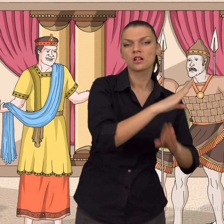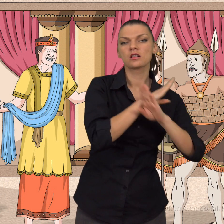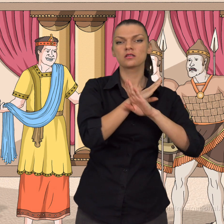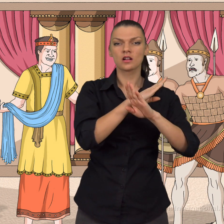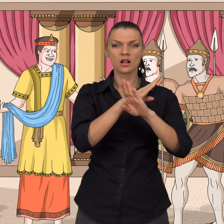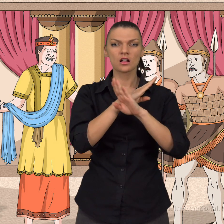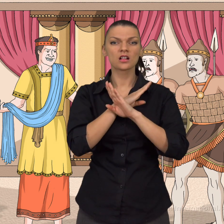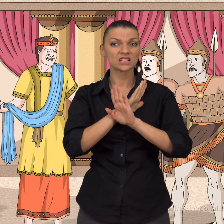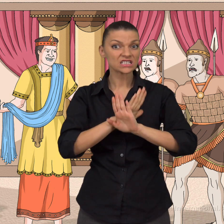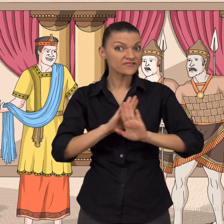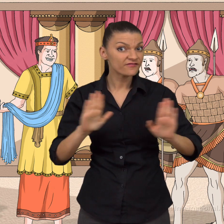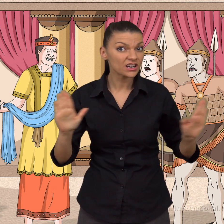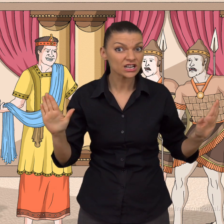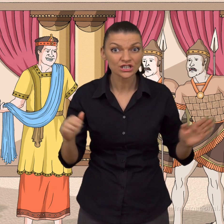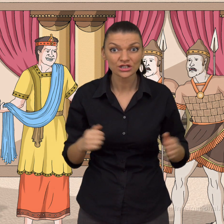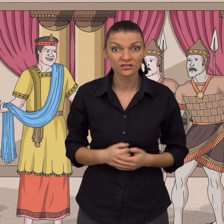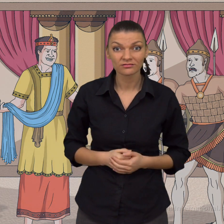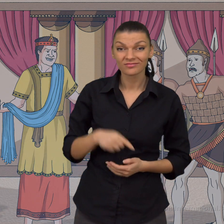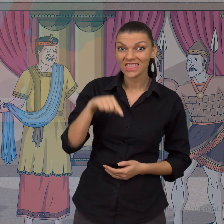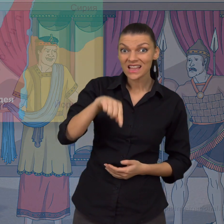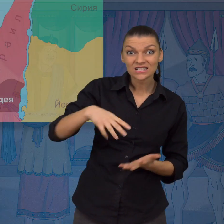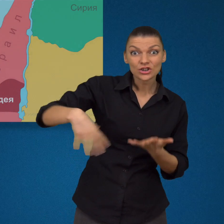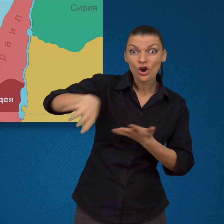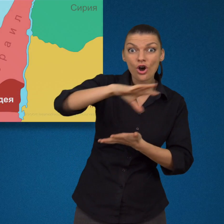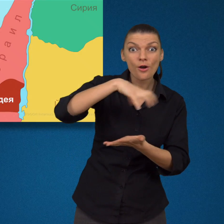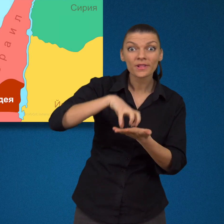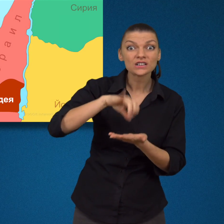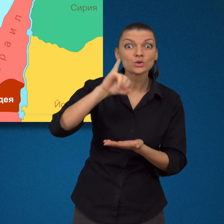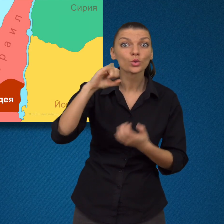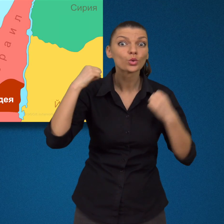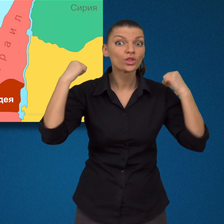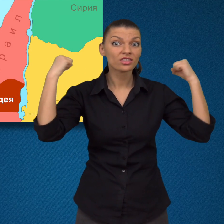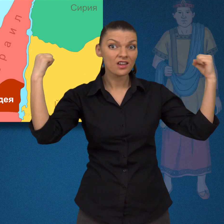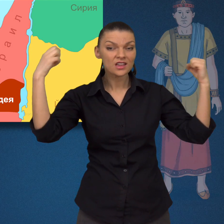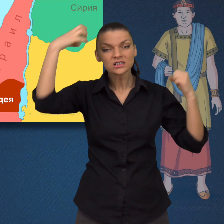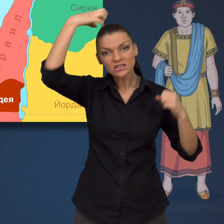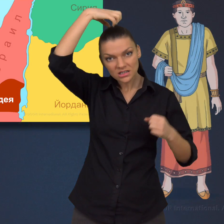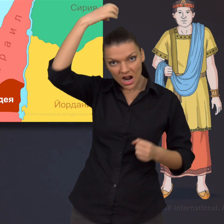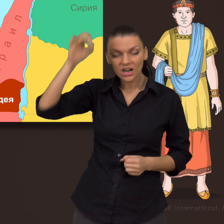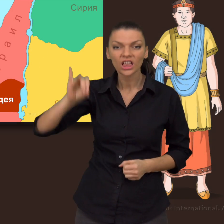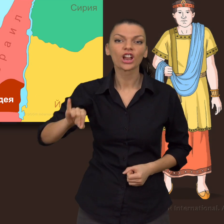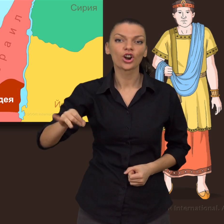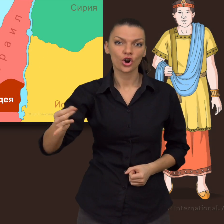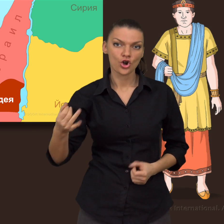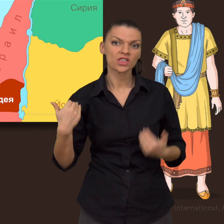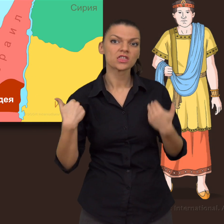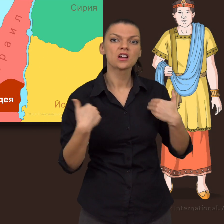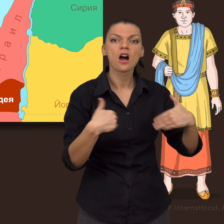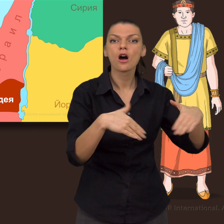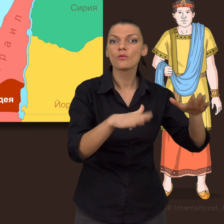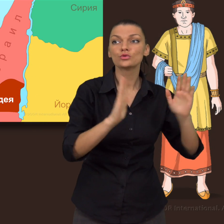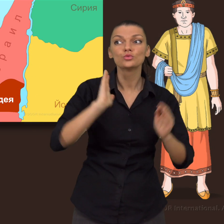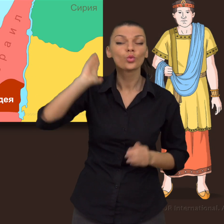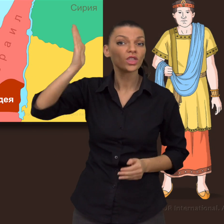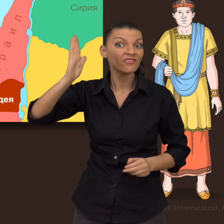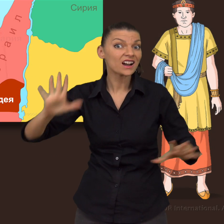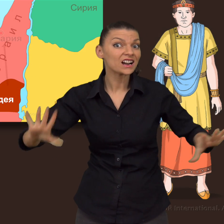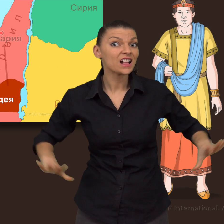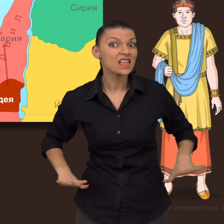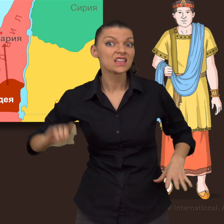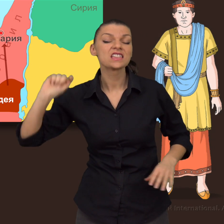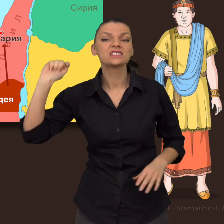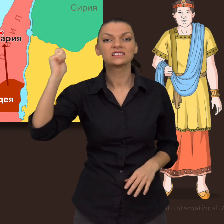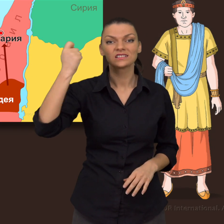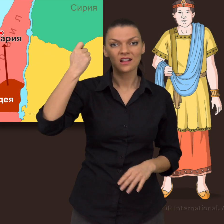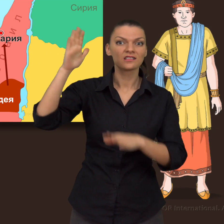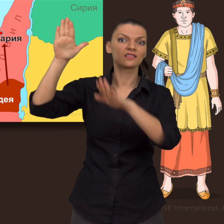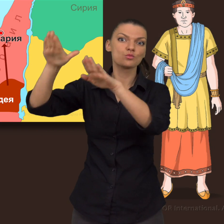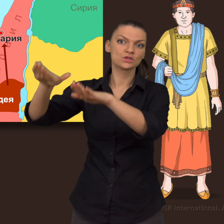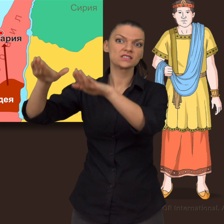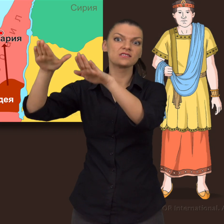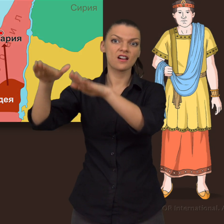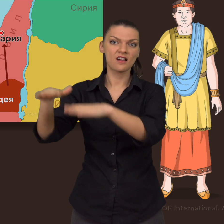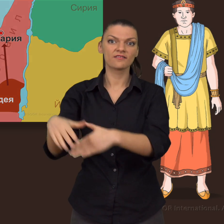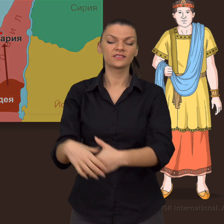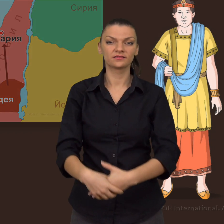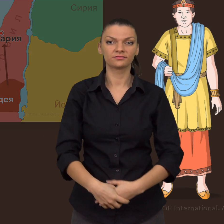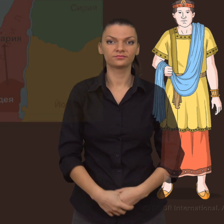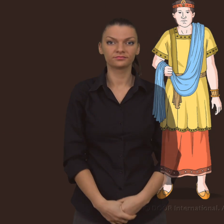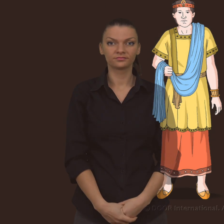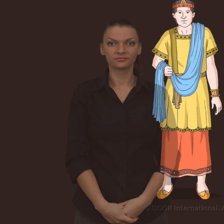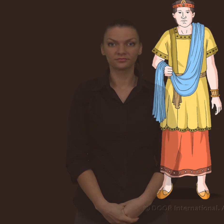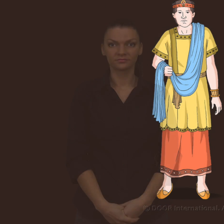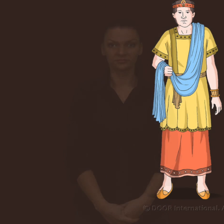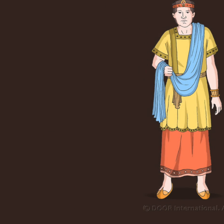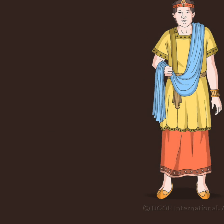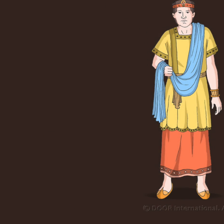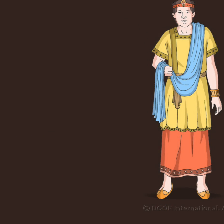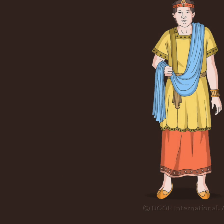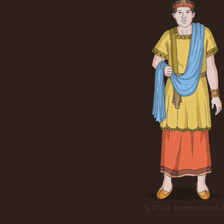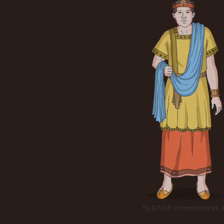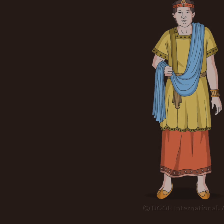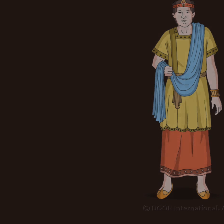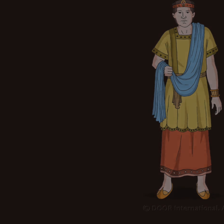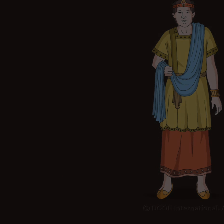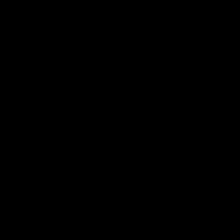Then he went down from Judea to Caesarea and spent some time there.